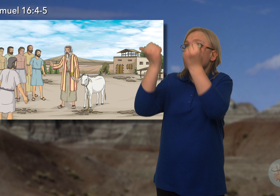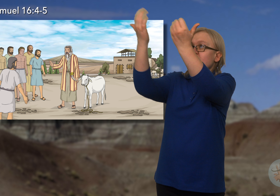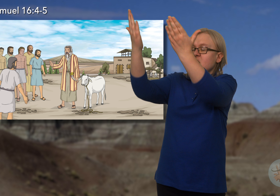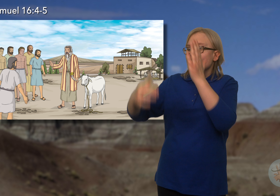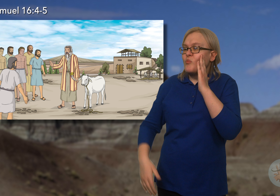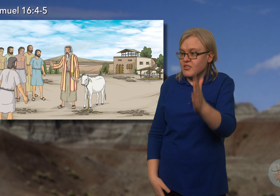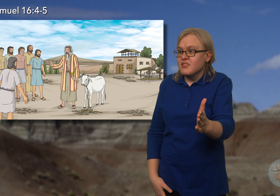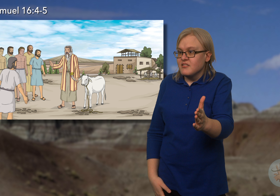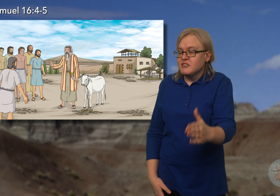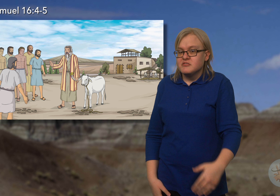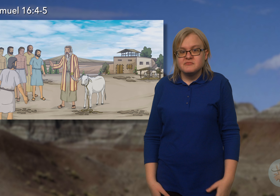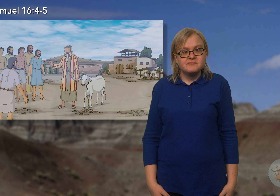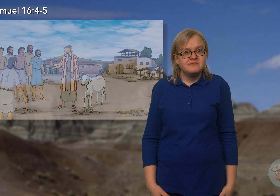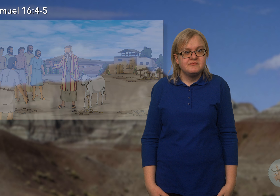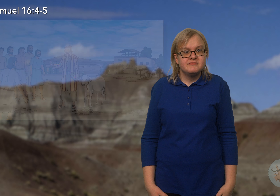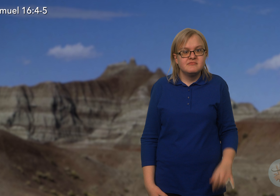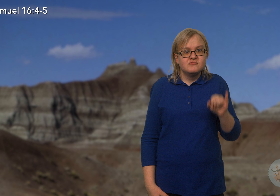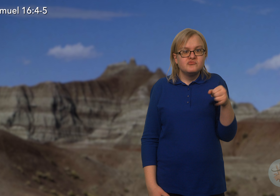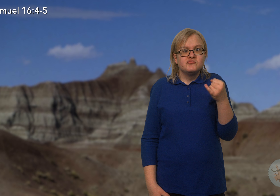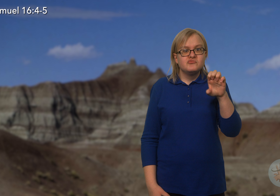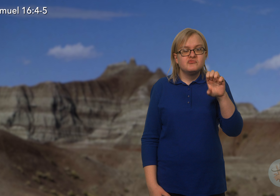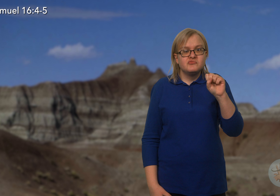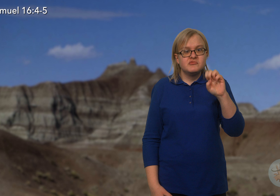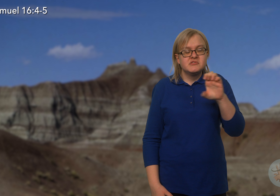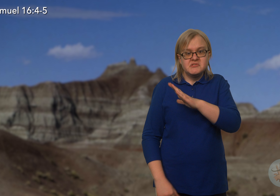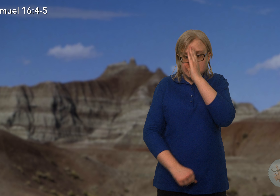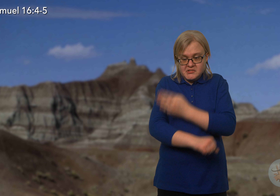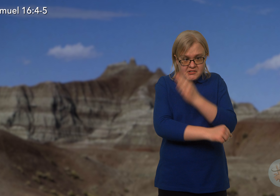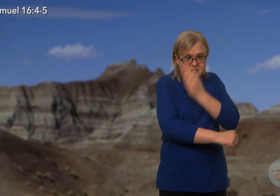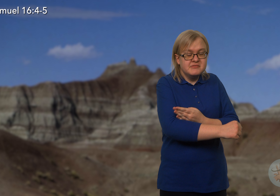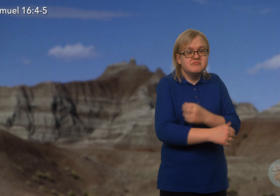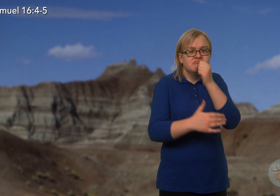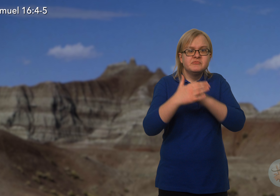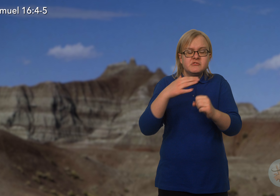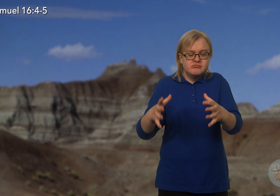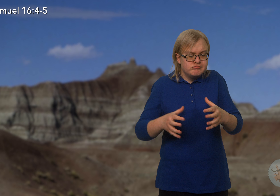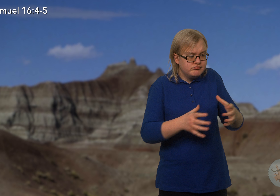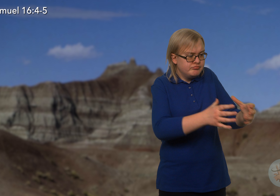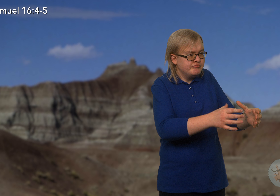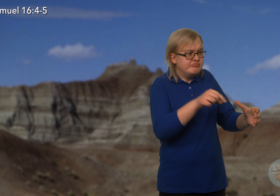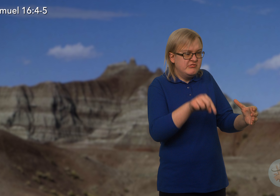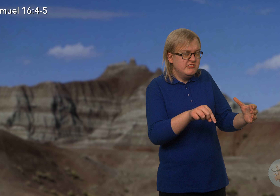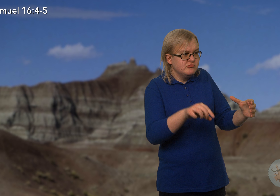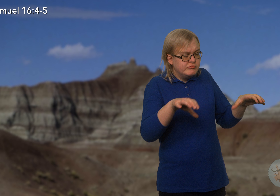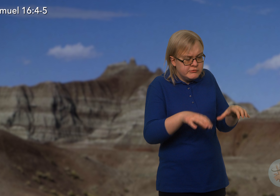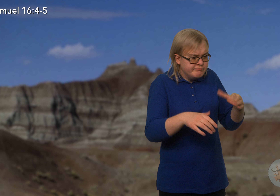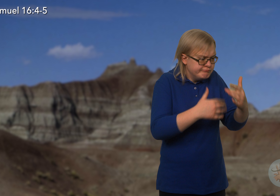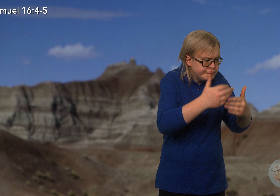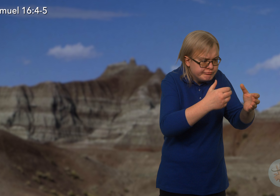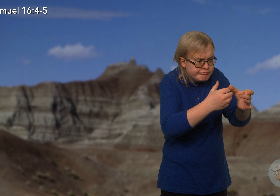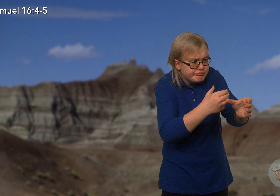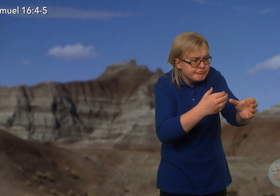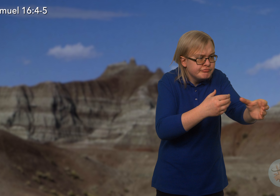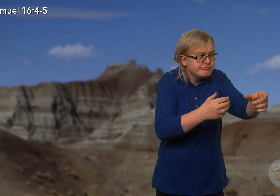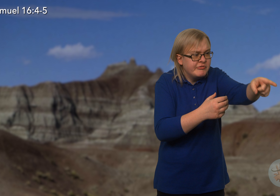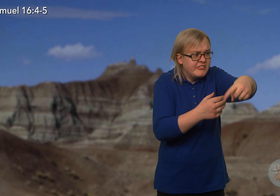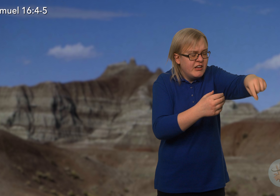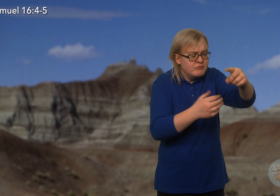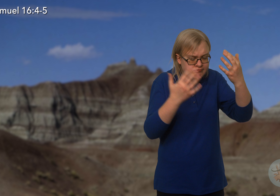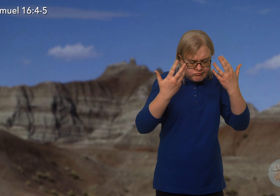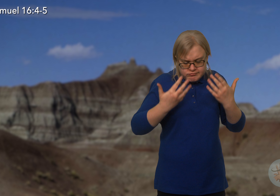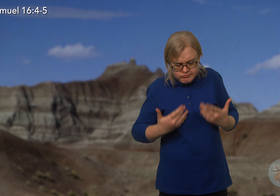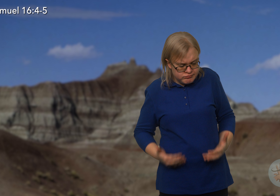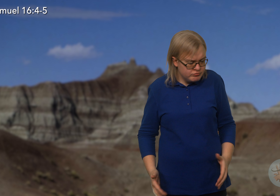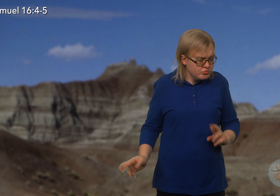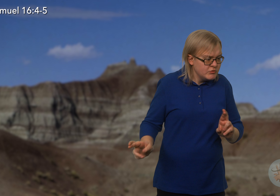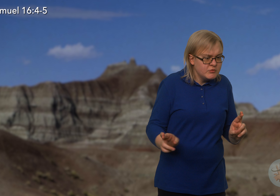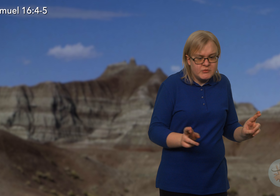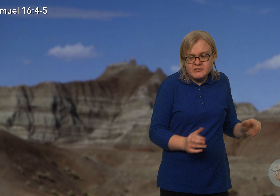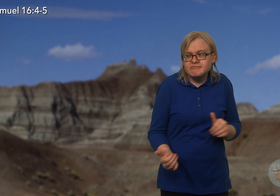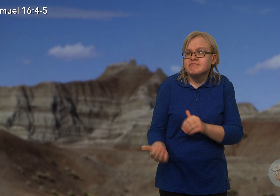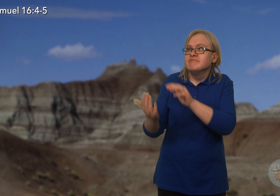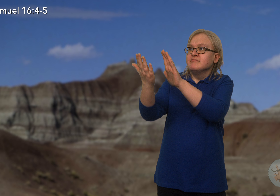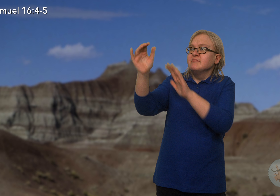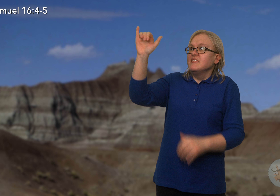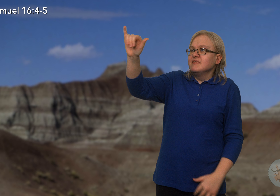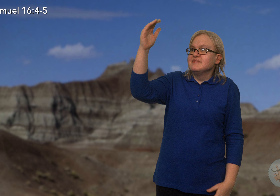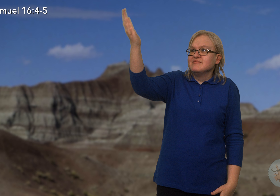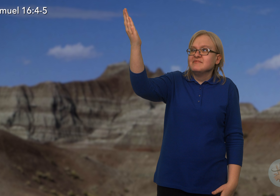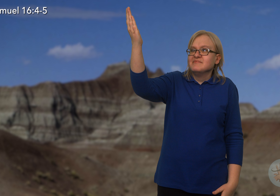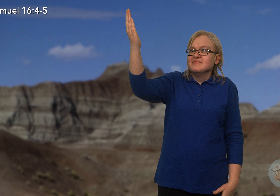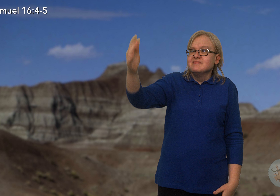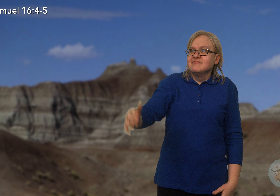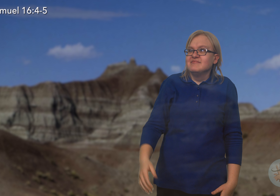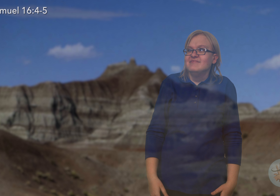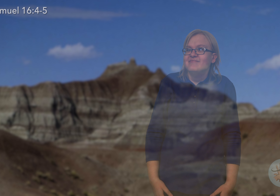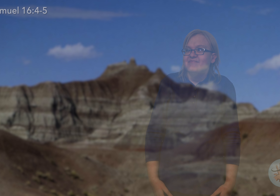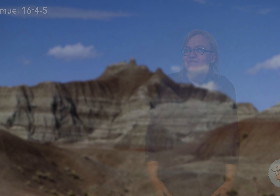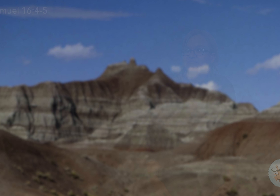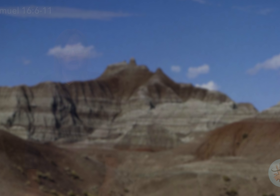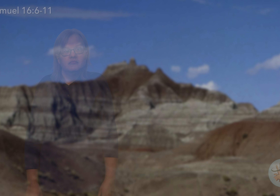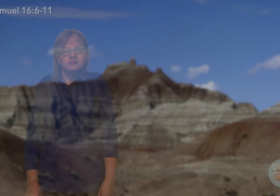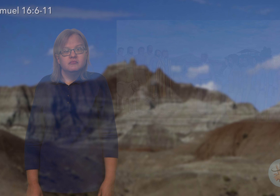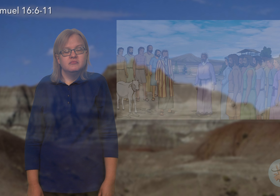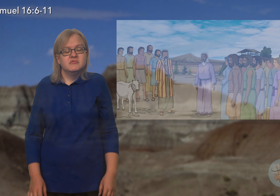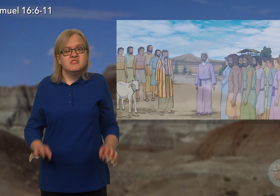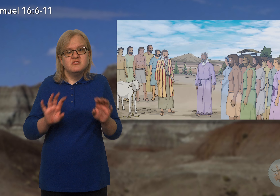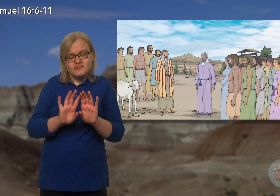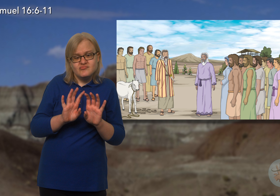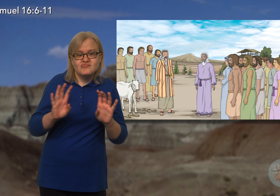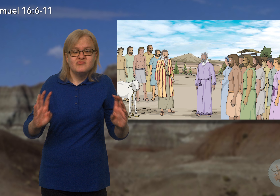Then he consecrated Jesse and his sons and invited them to the sacrifice.